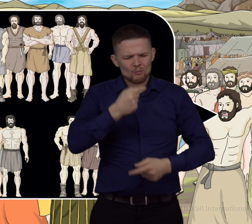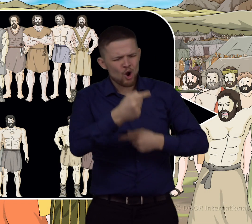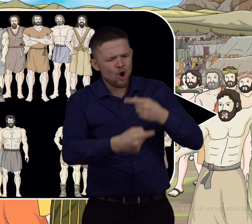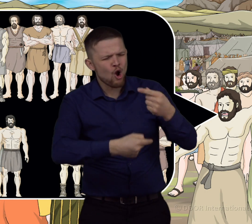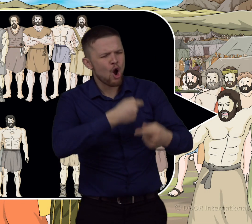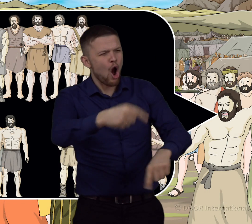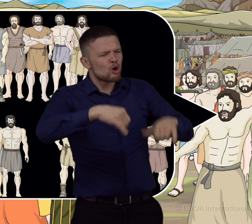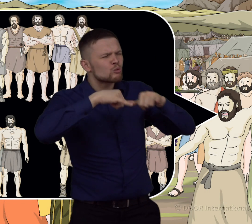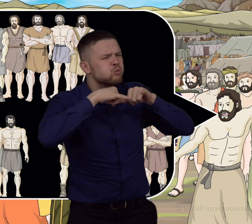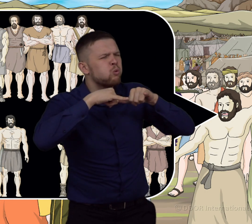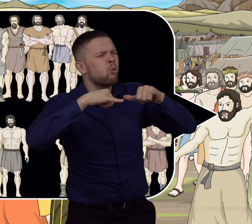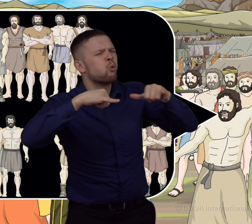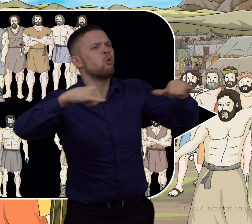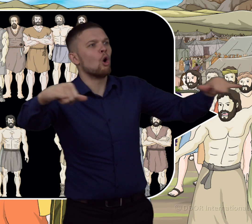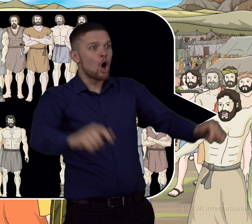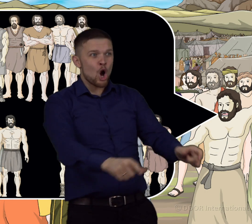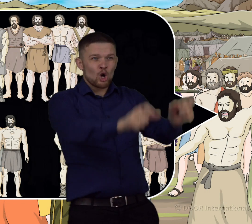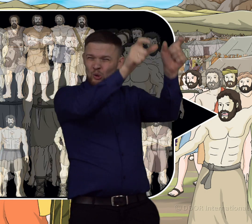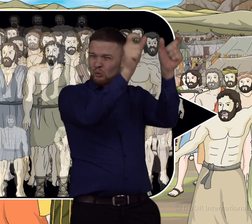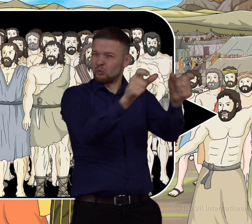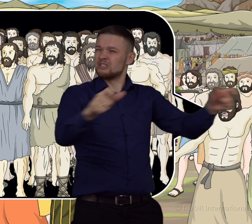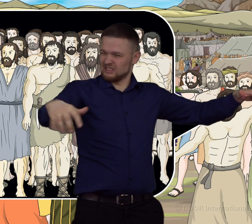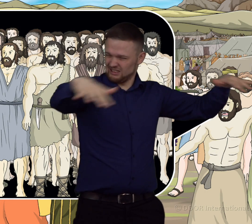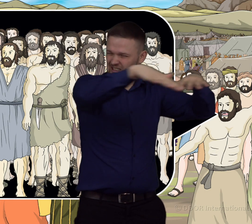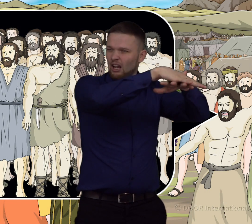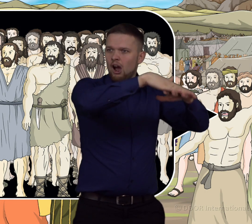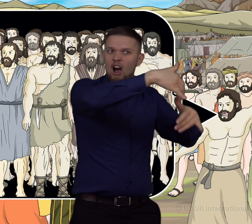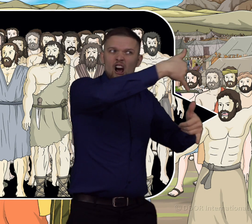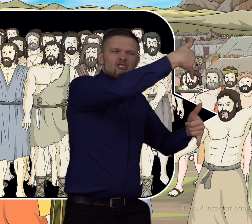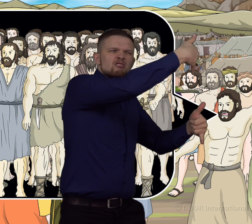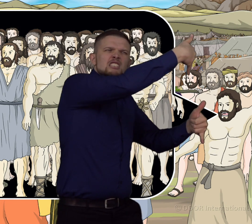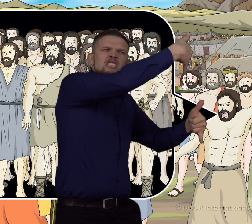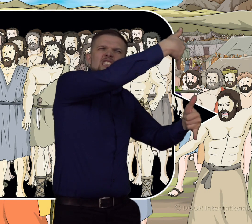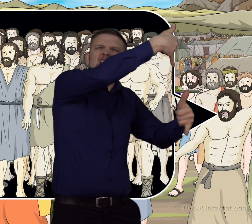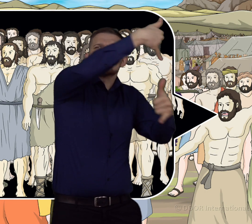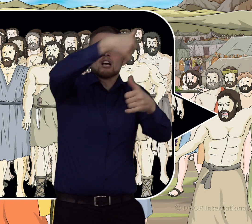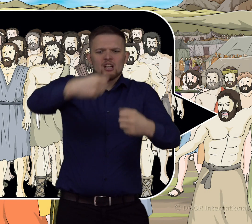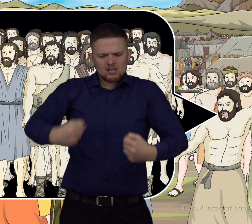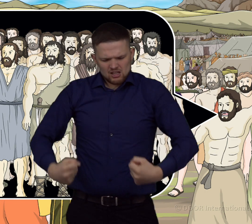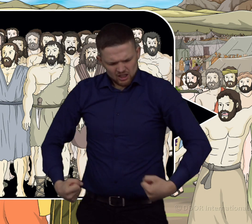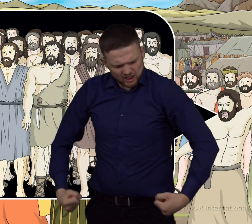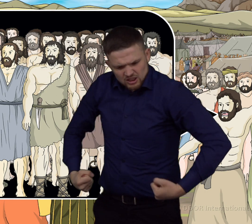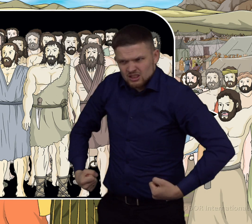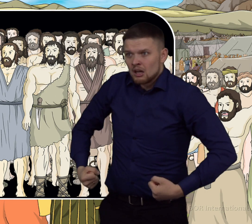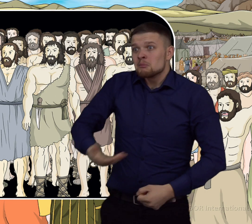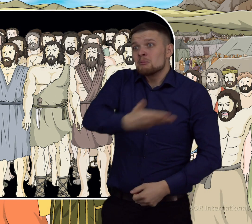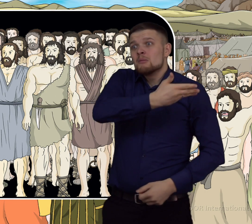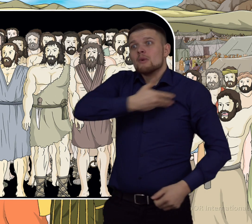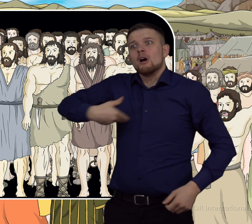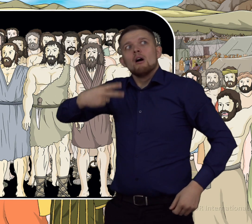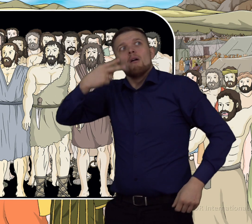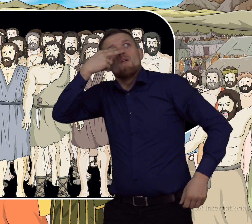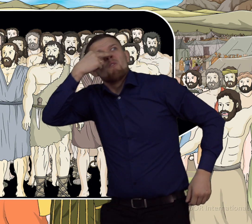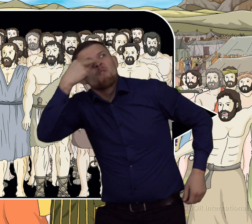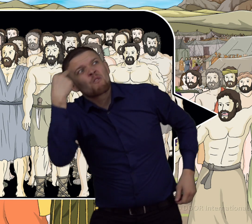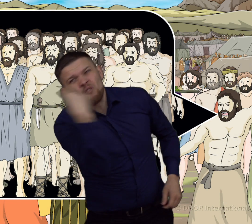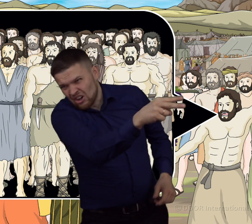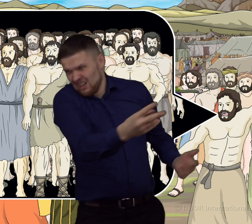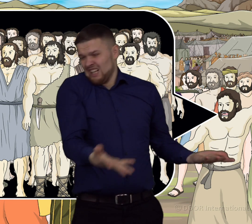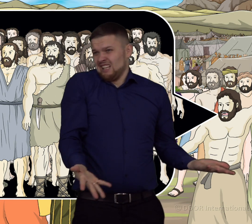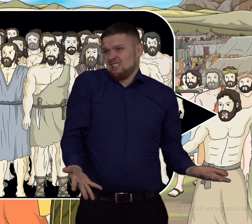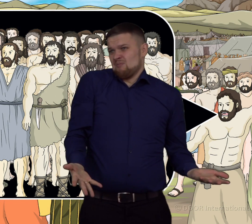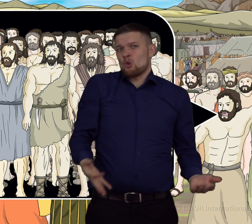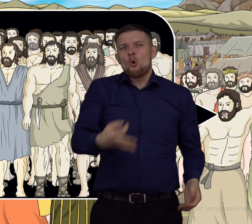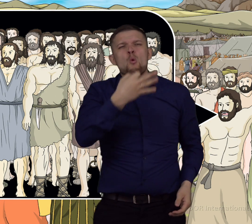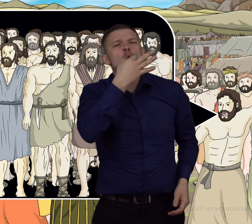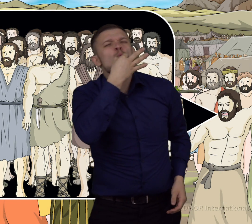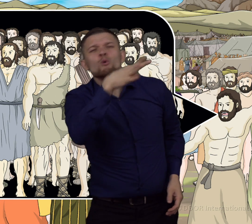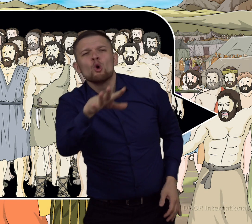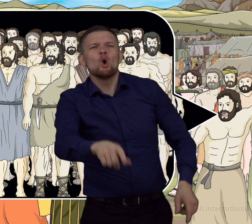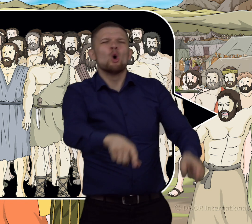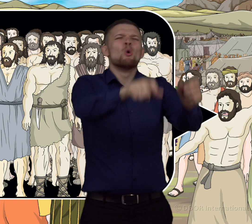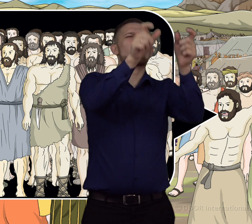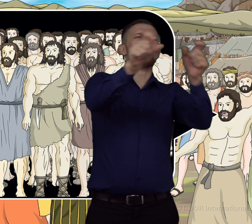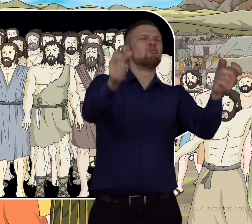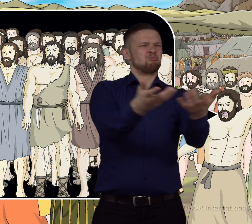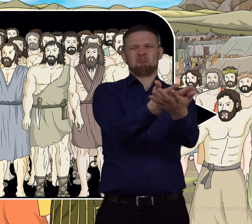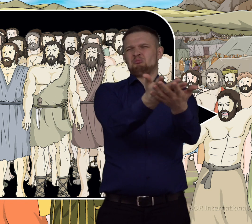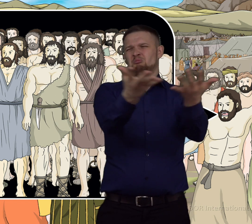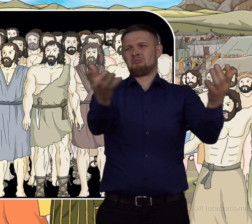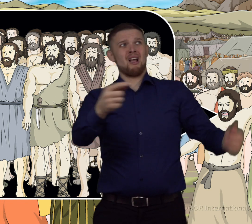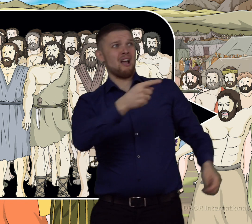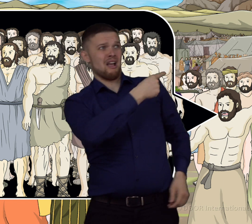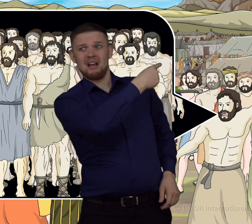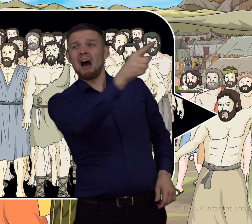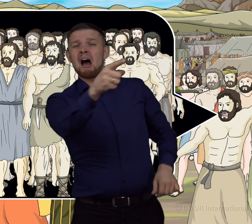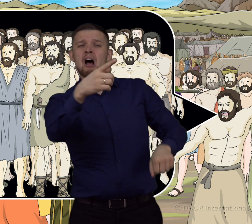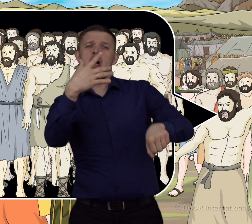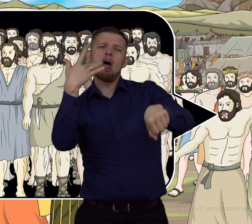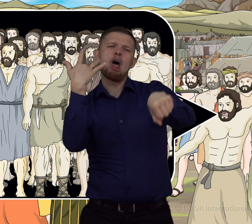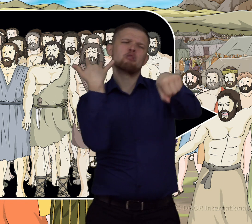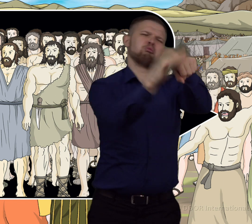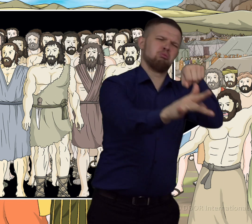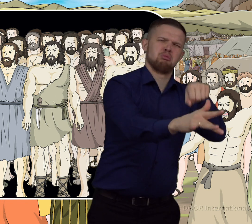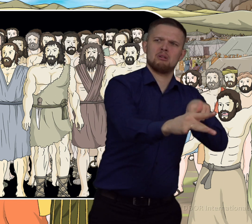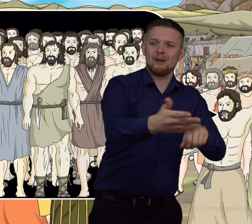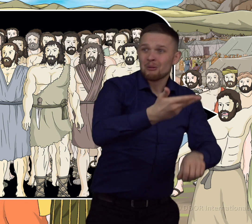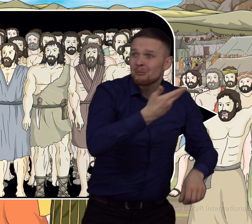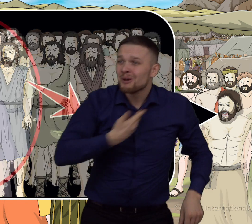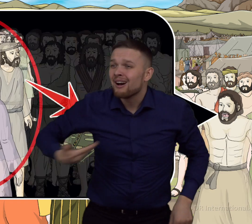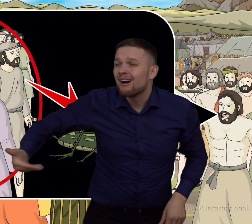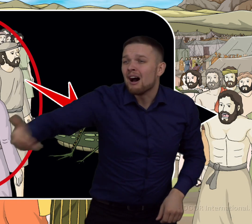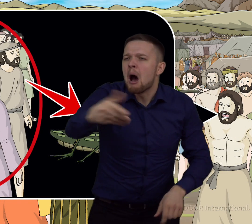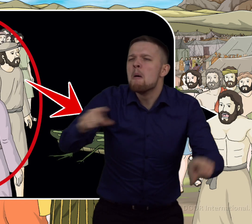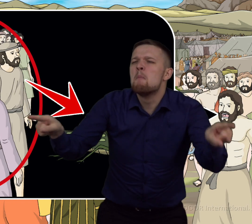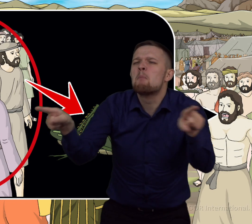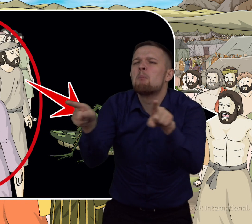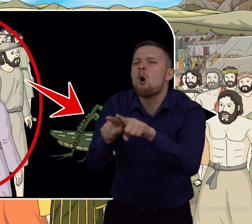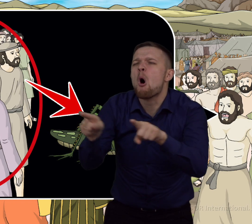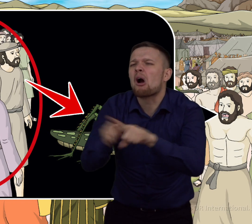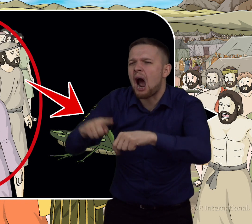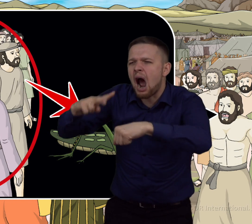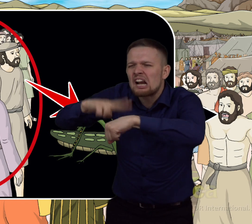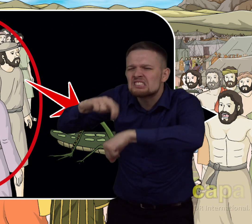We even saw the Nephilim there—the descendants of Anak that come from the Nephilim!